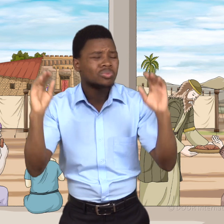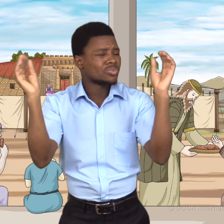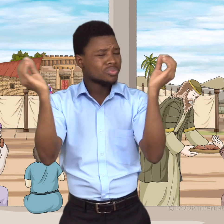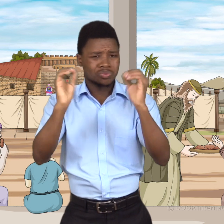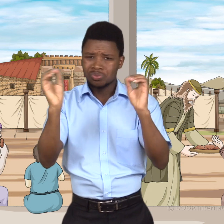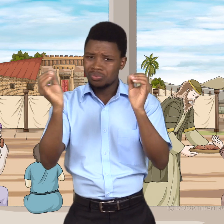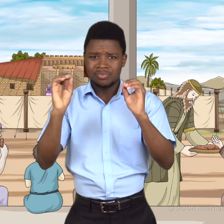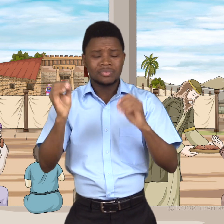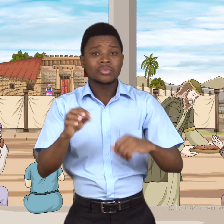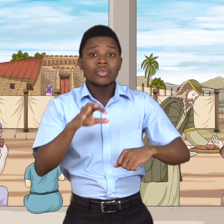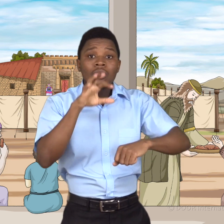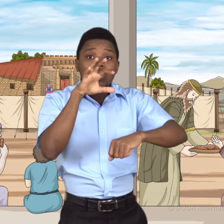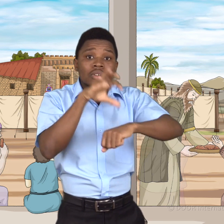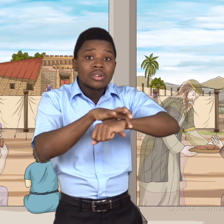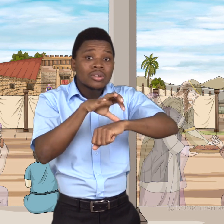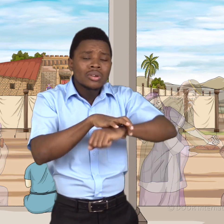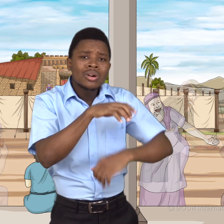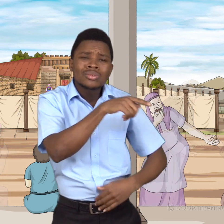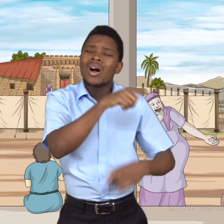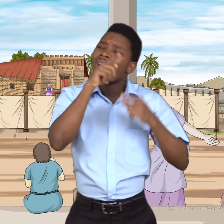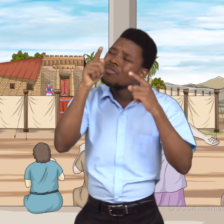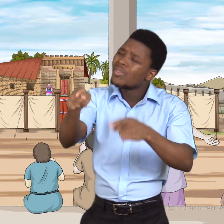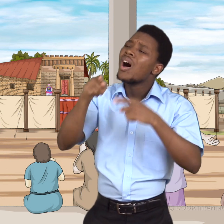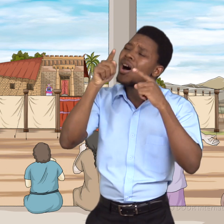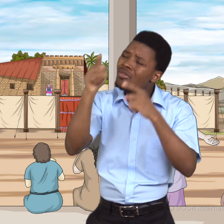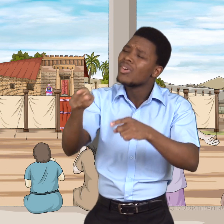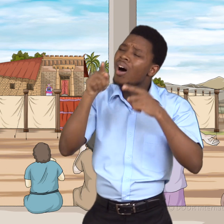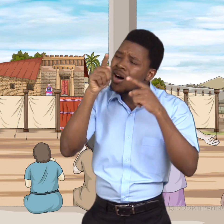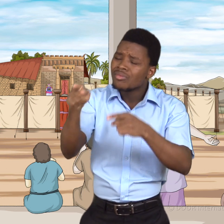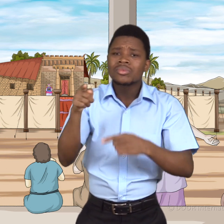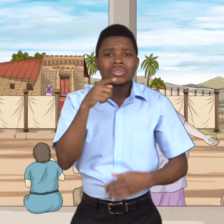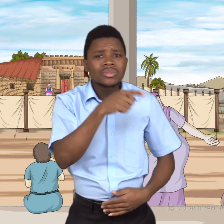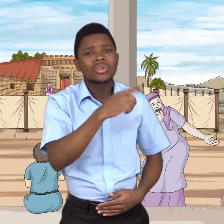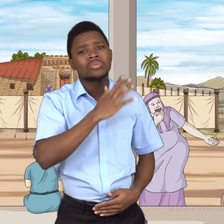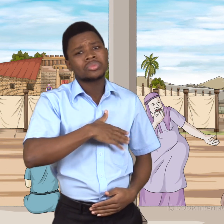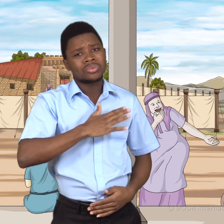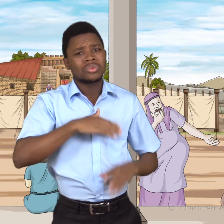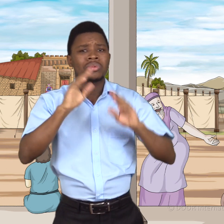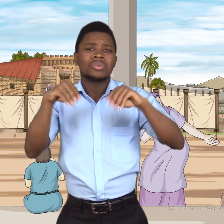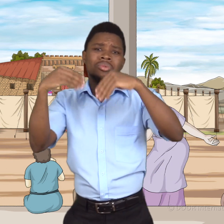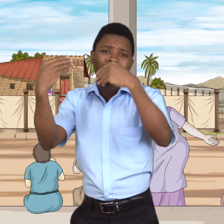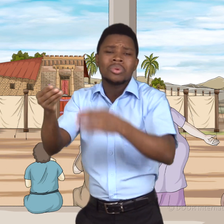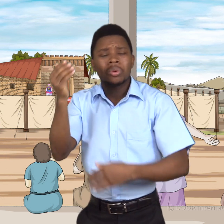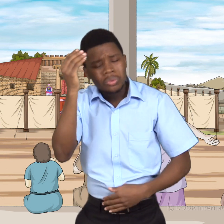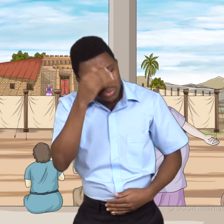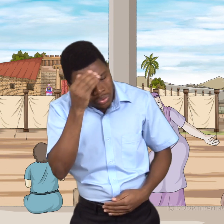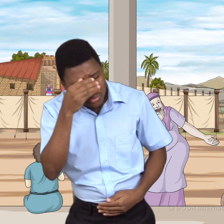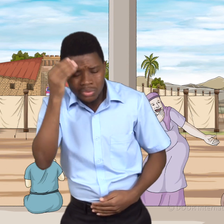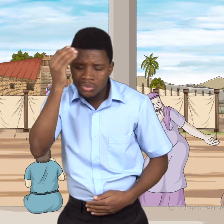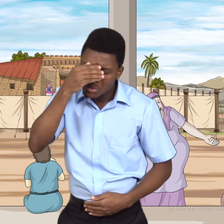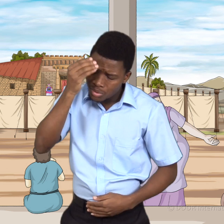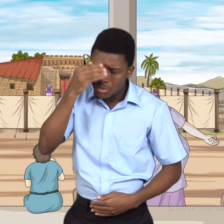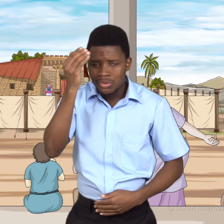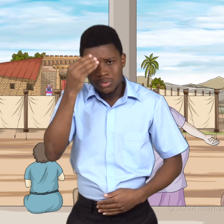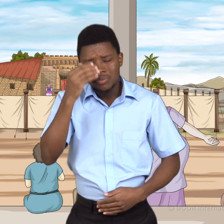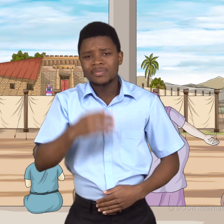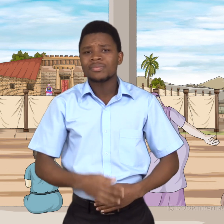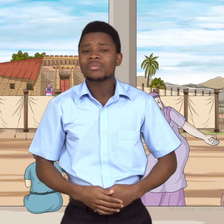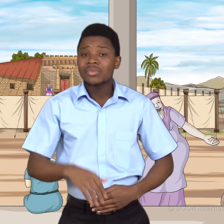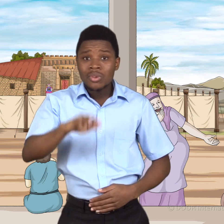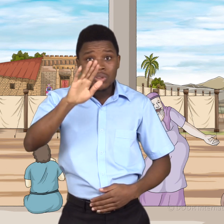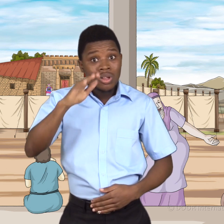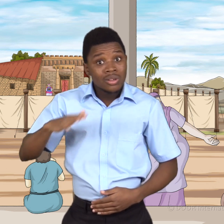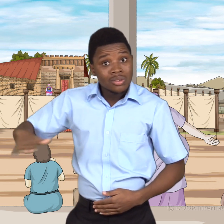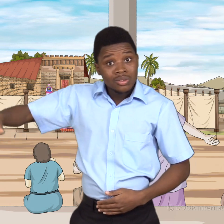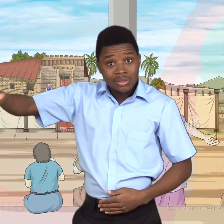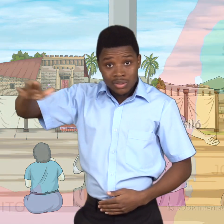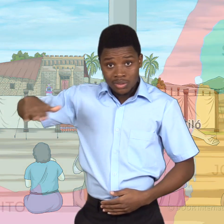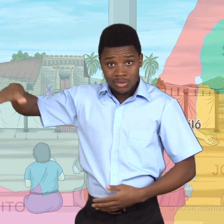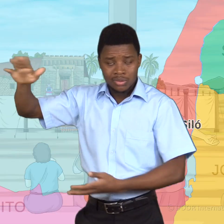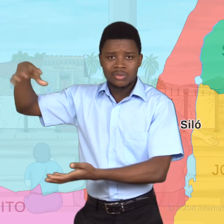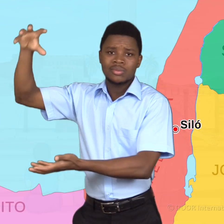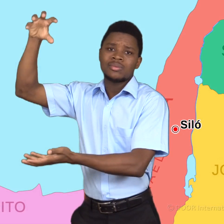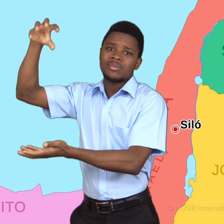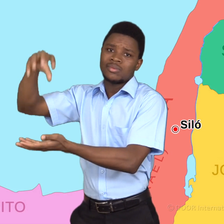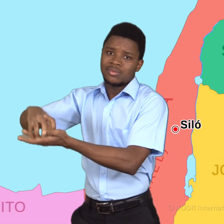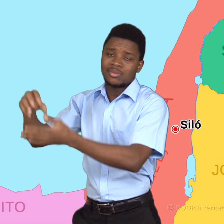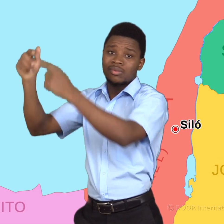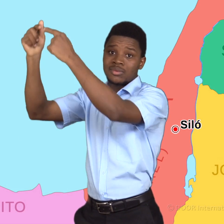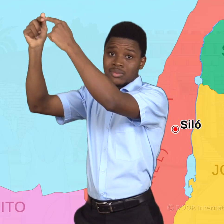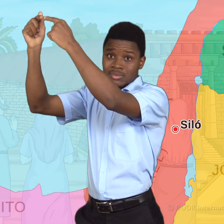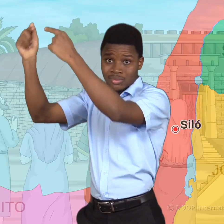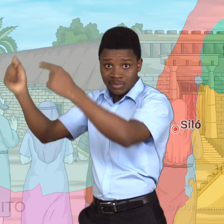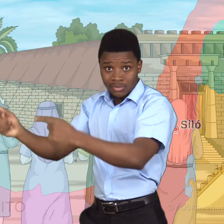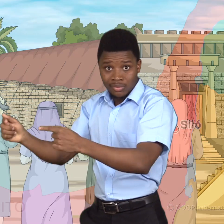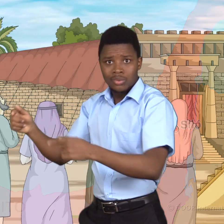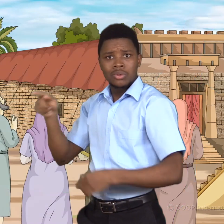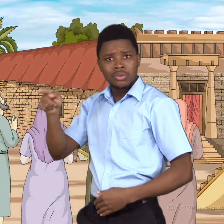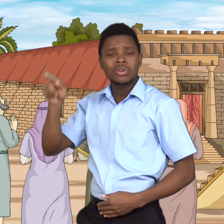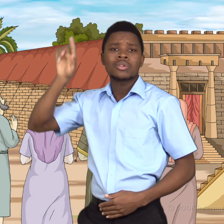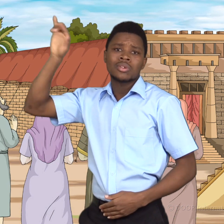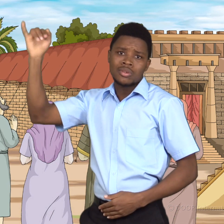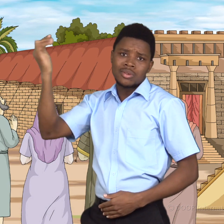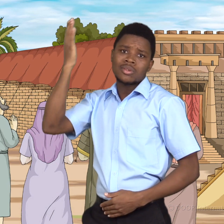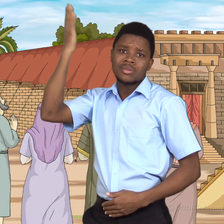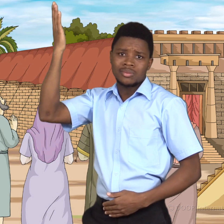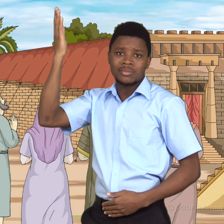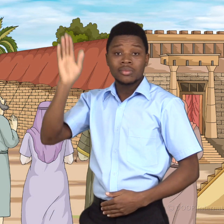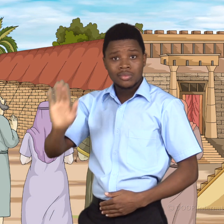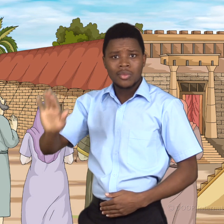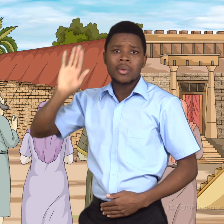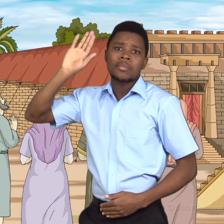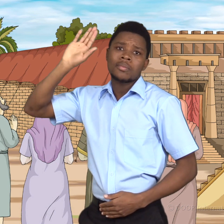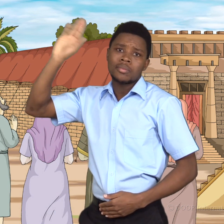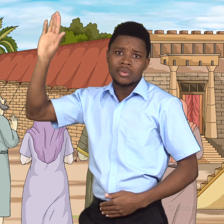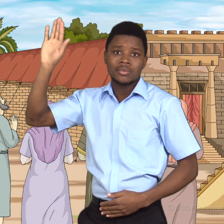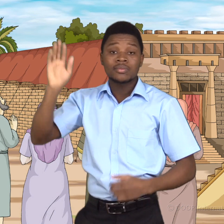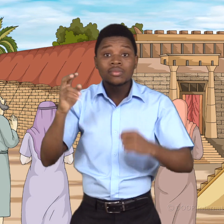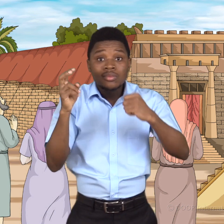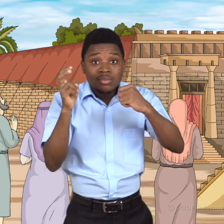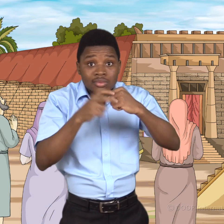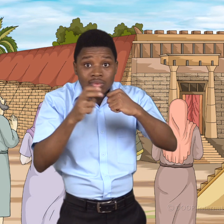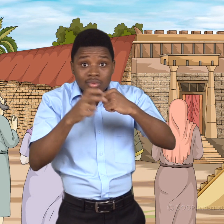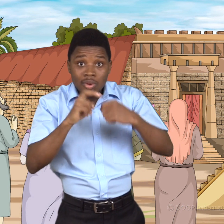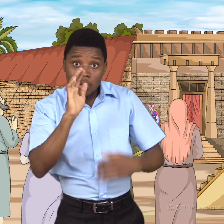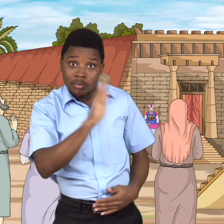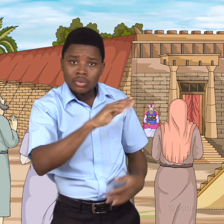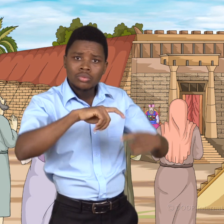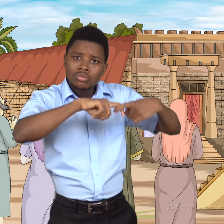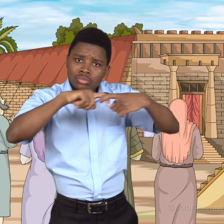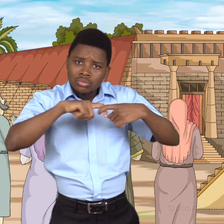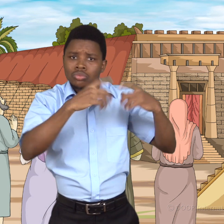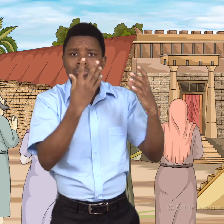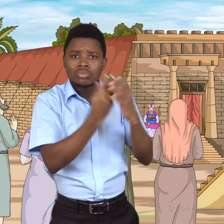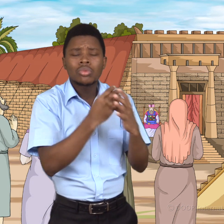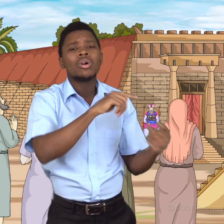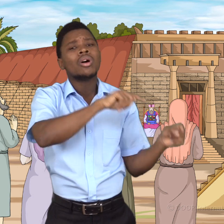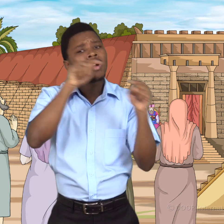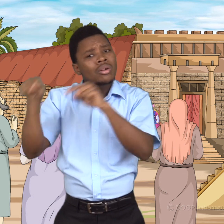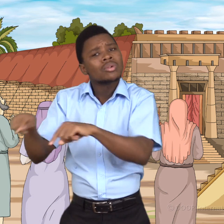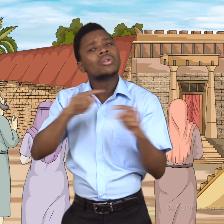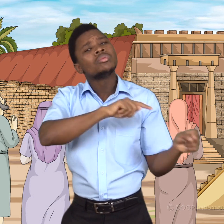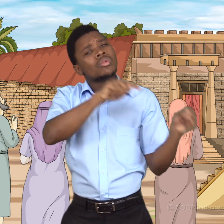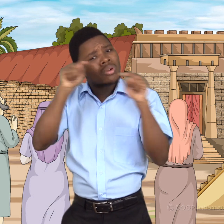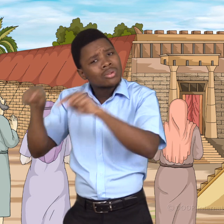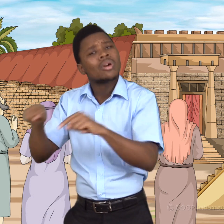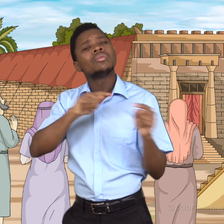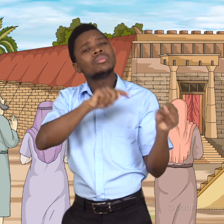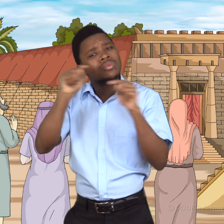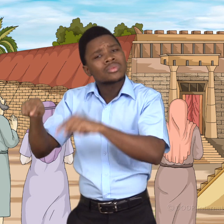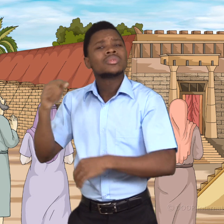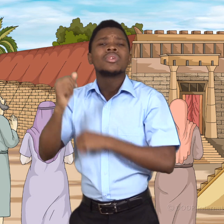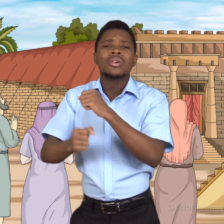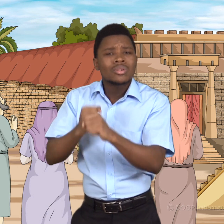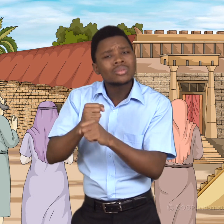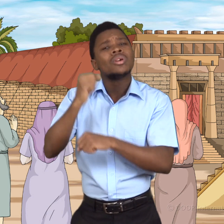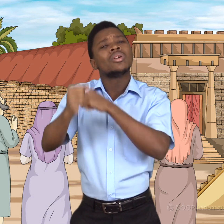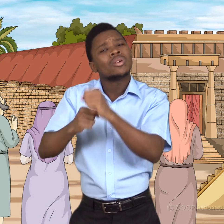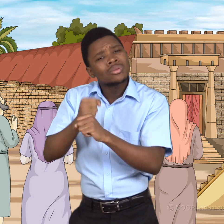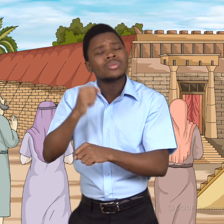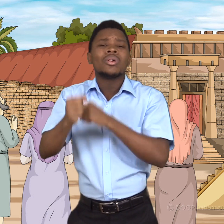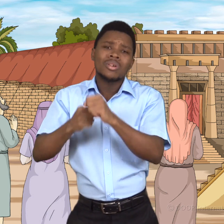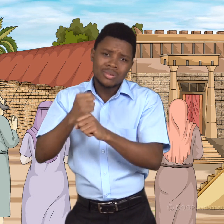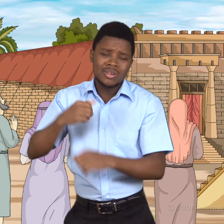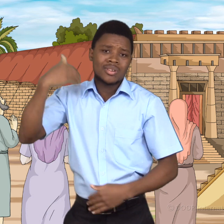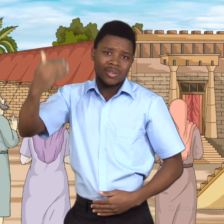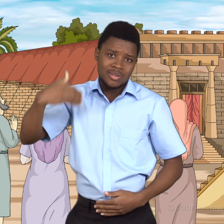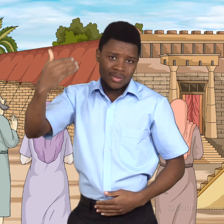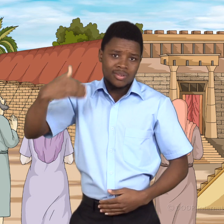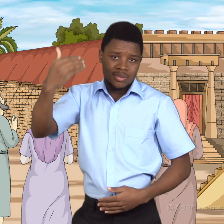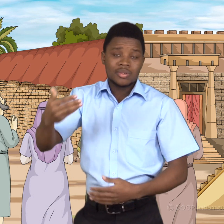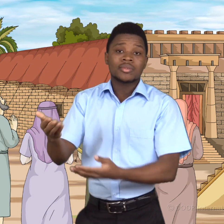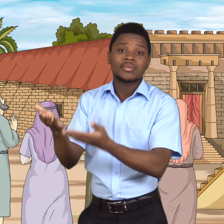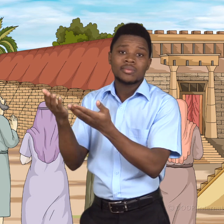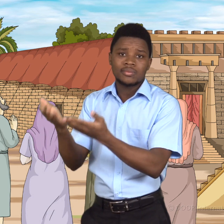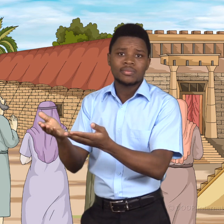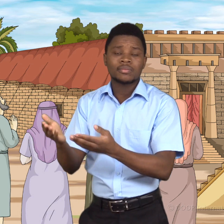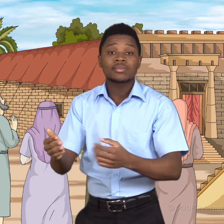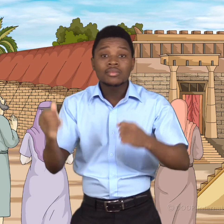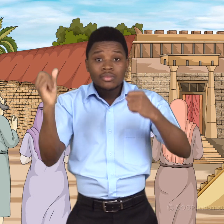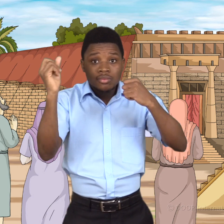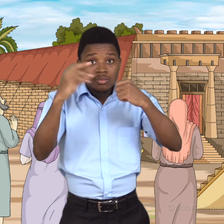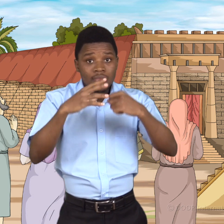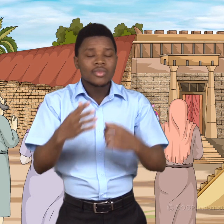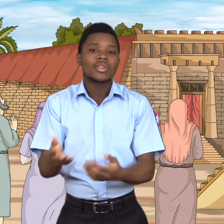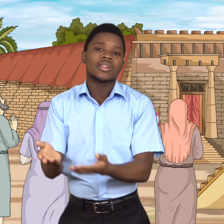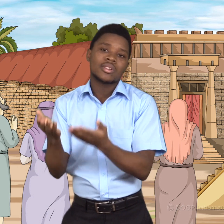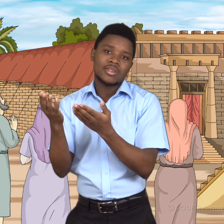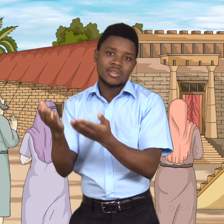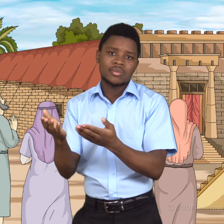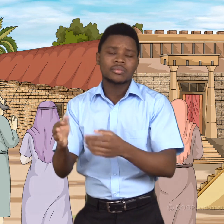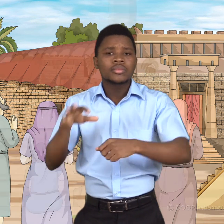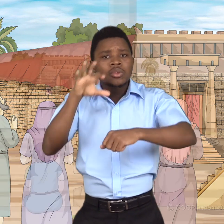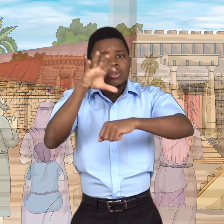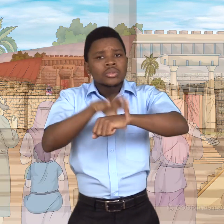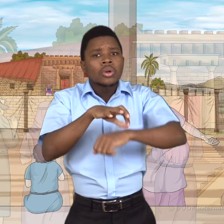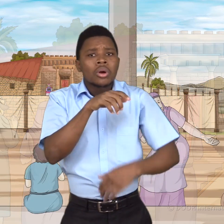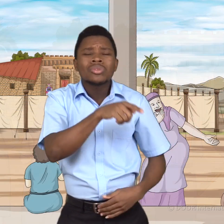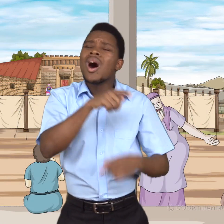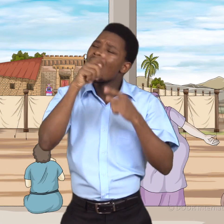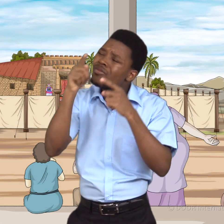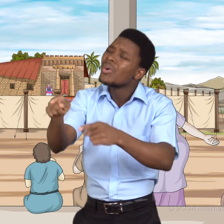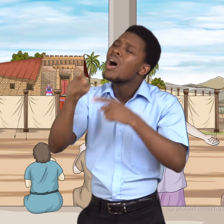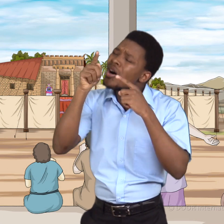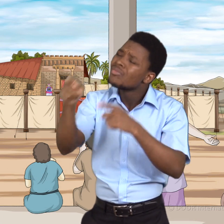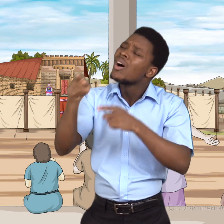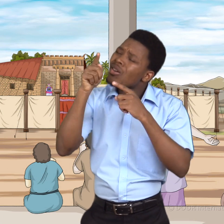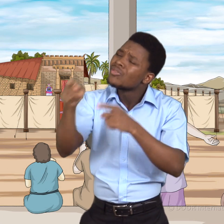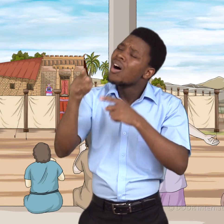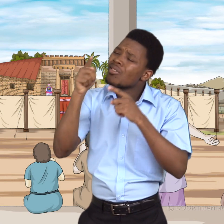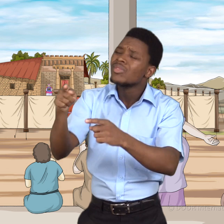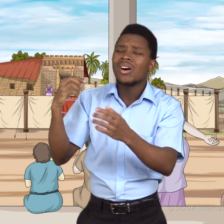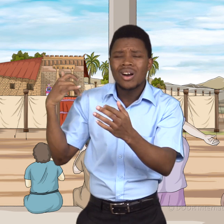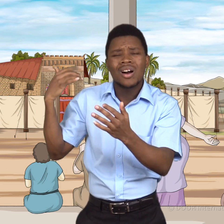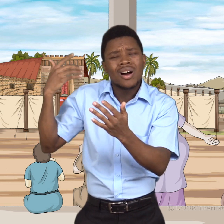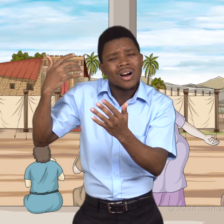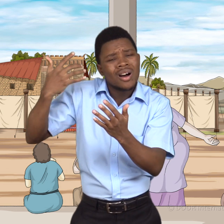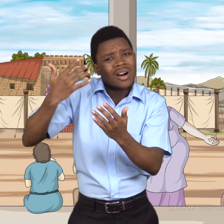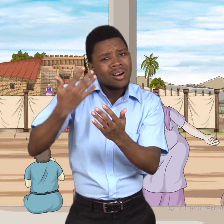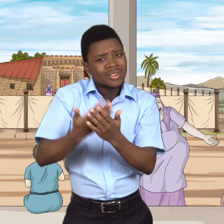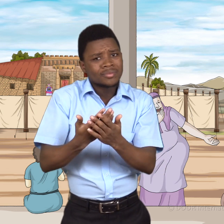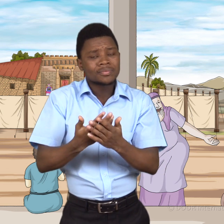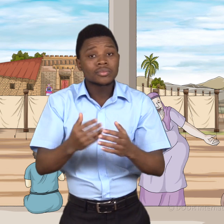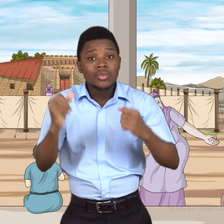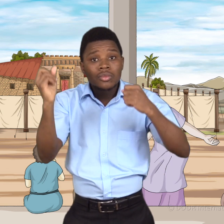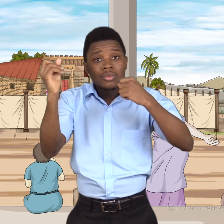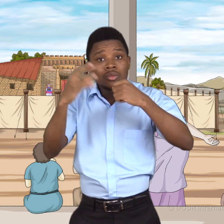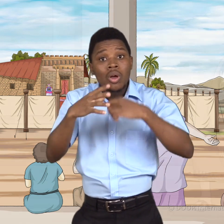Because the LORD had closed Hannah’s womb, her rival would provoke her and taunt her viciously.